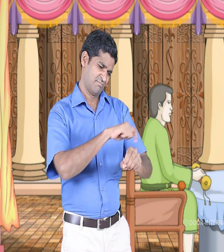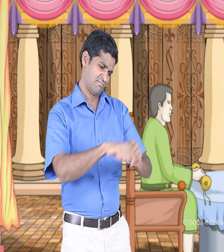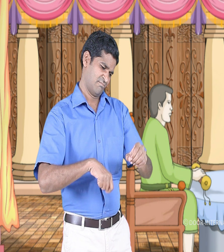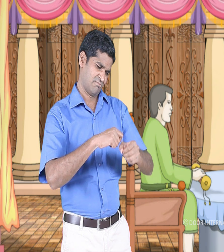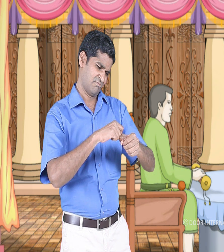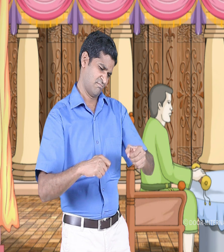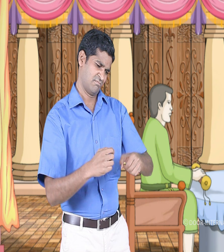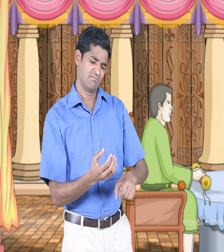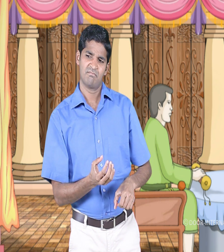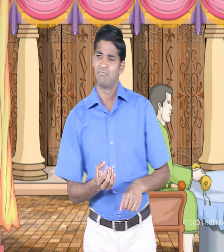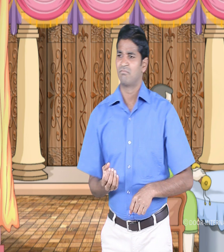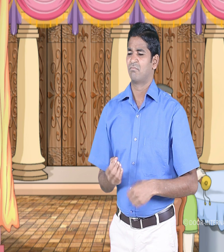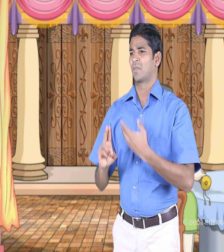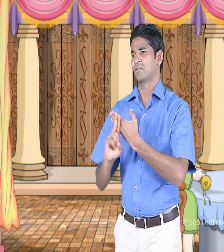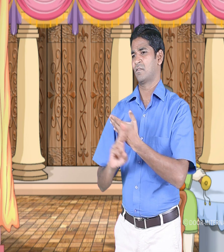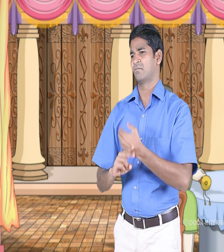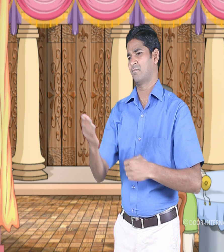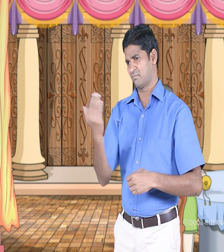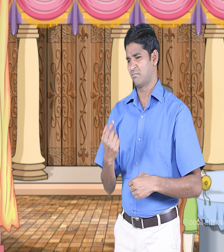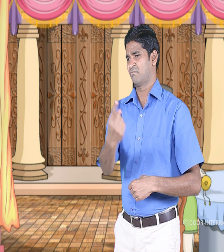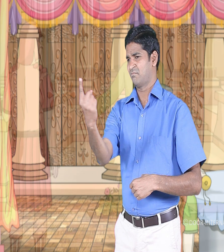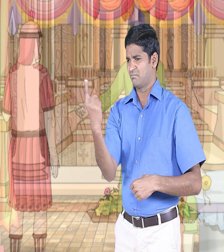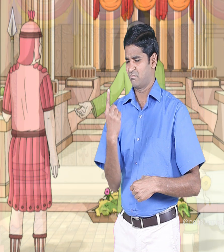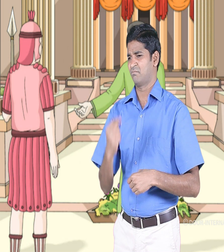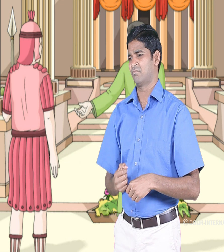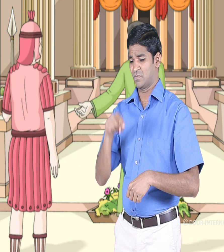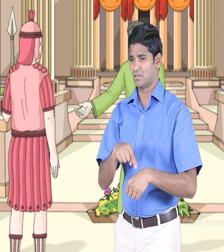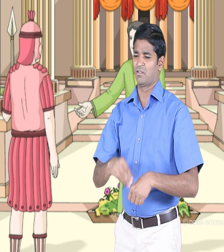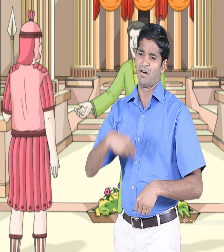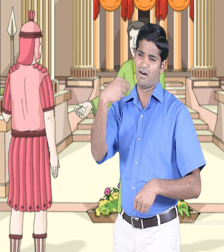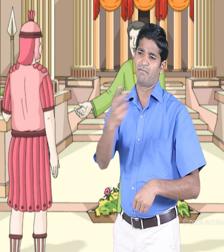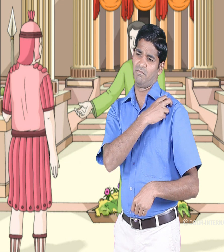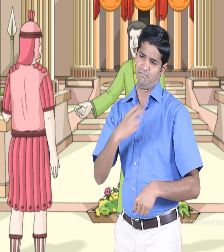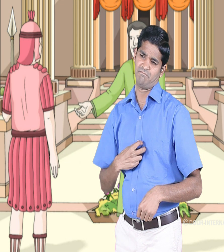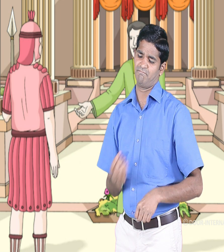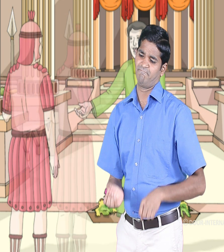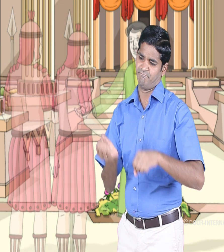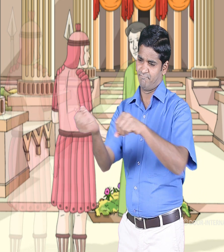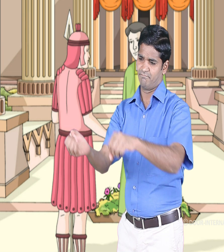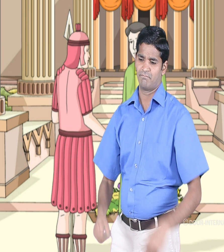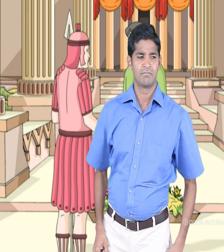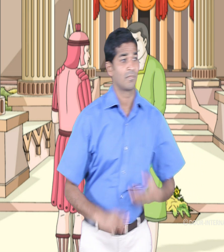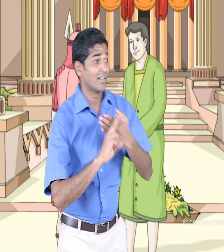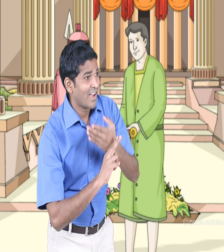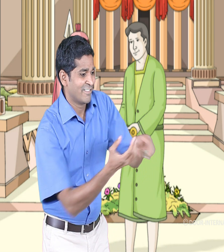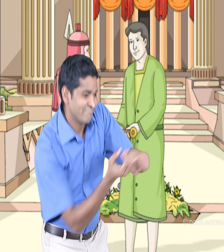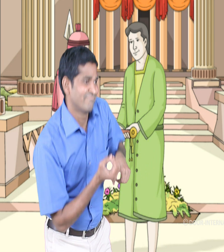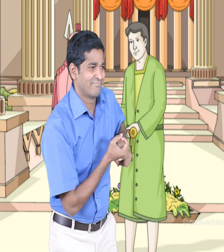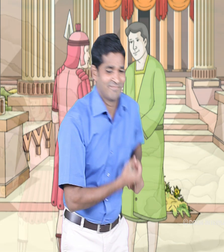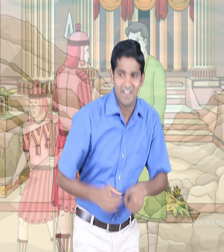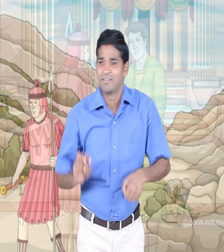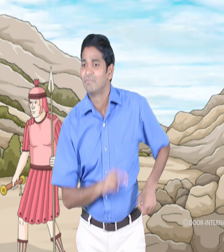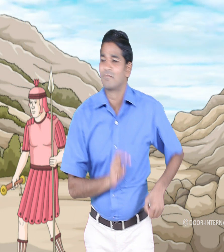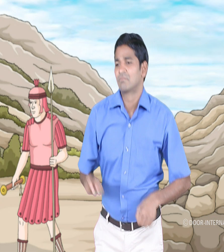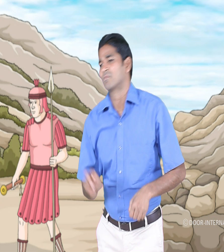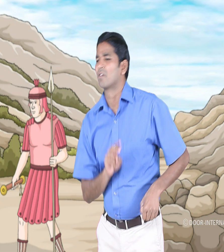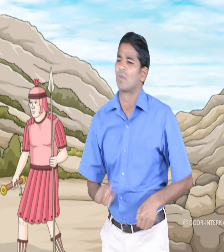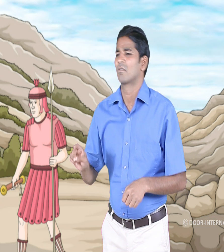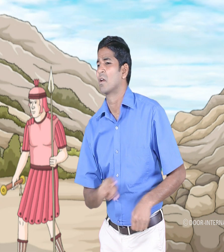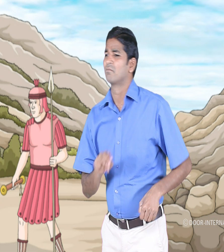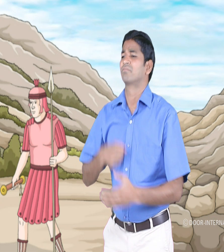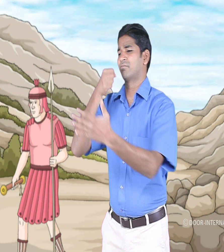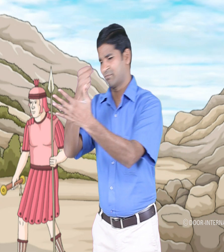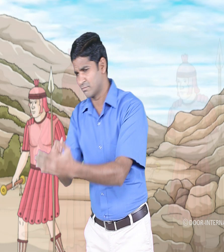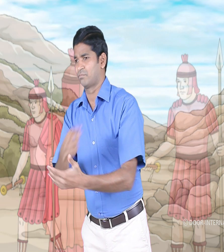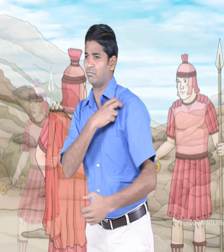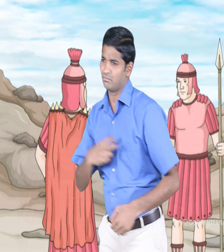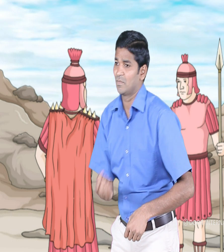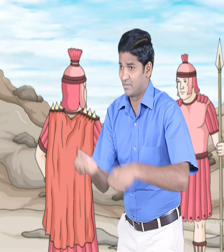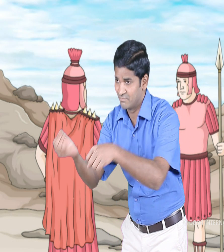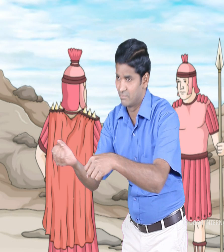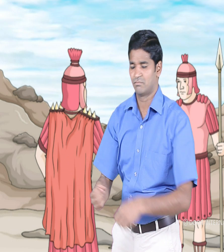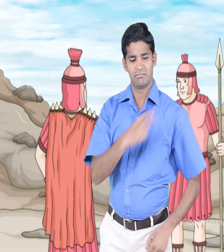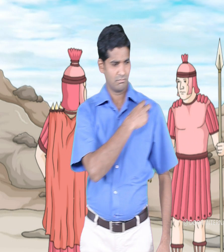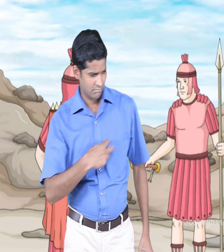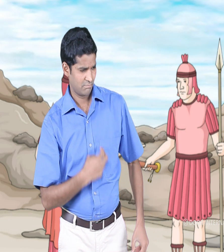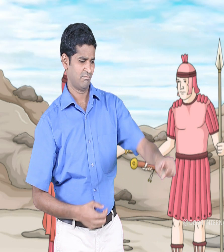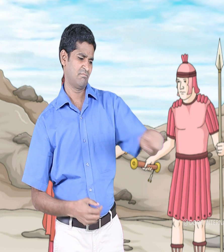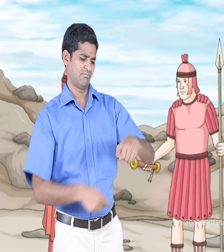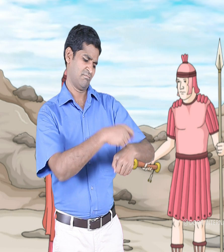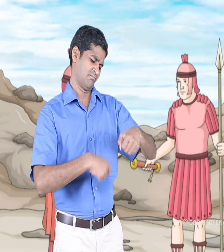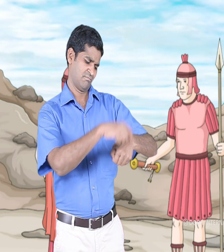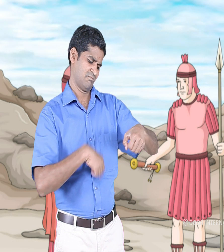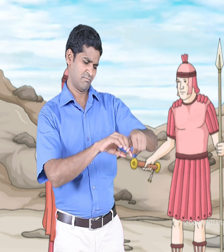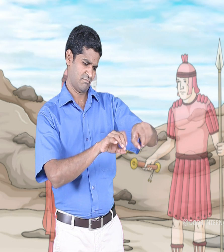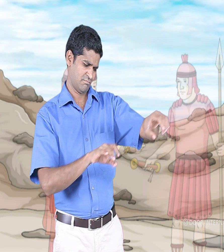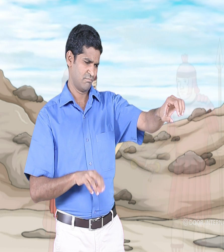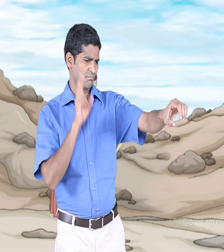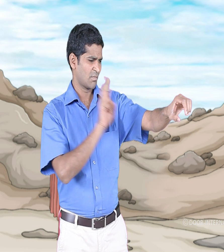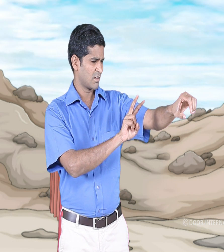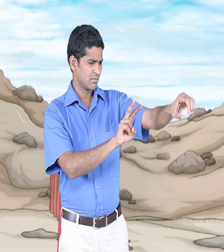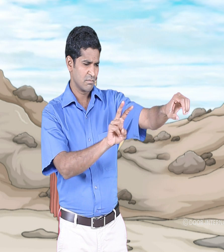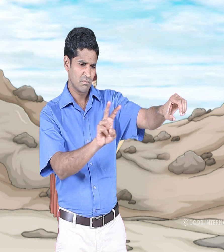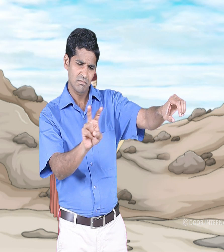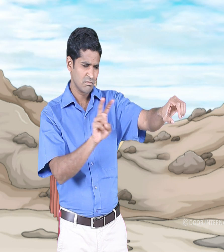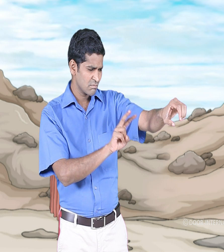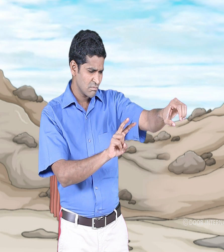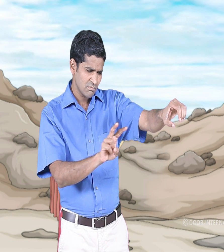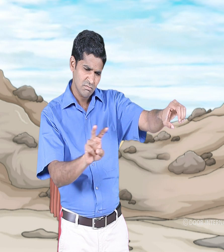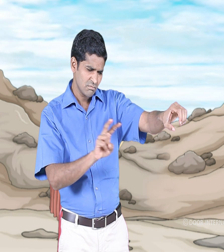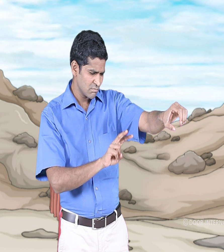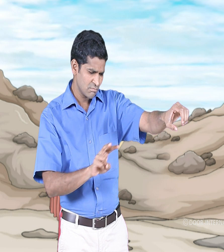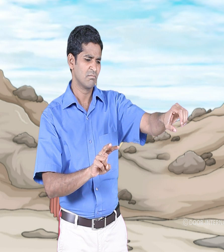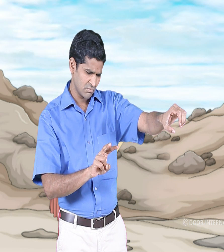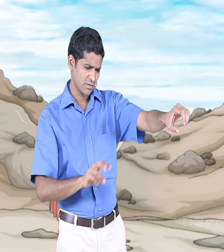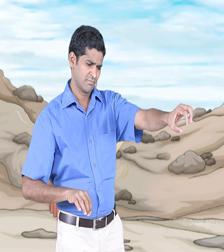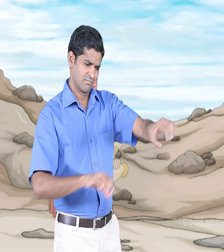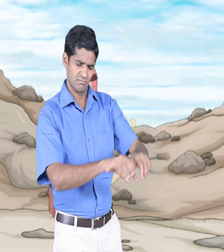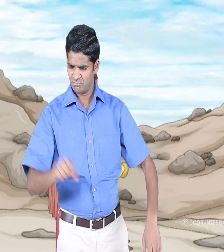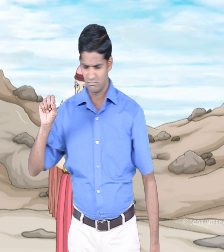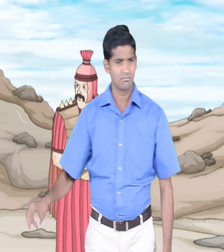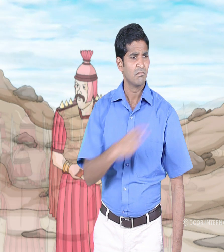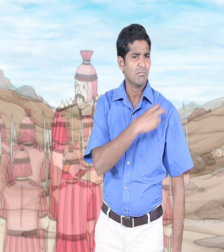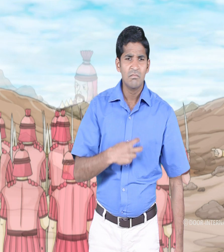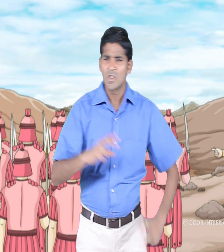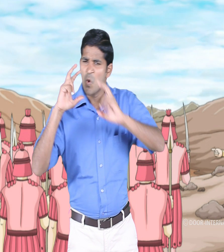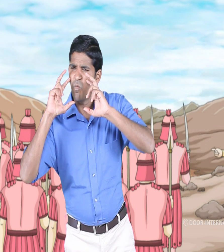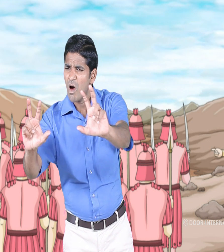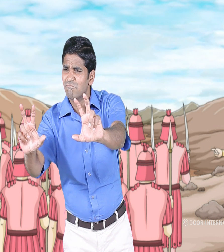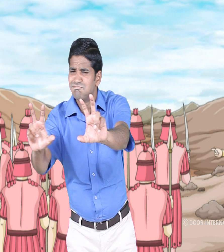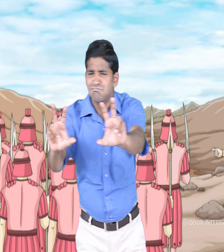then withdraw from him, so that he may be struck down and killed.”